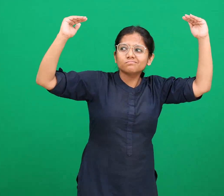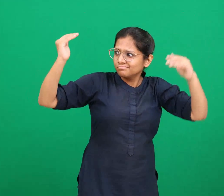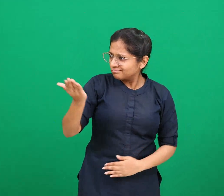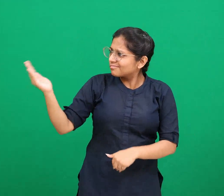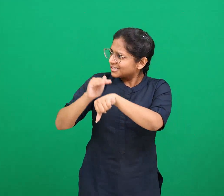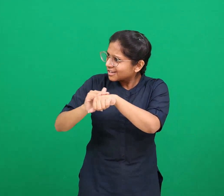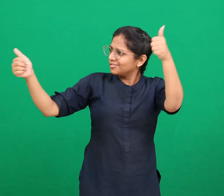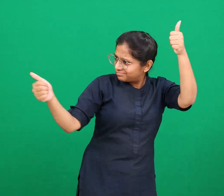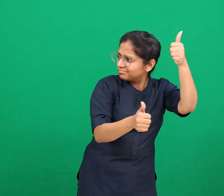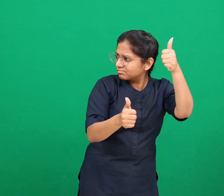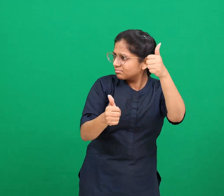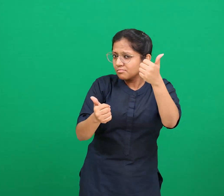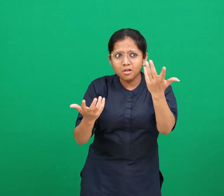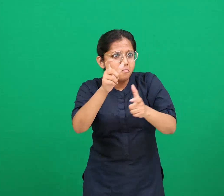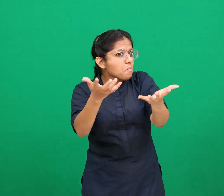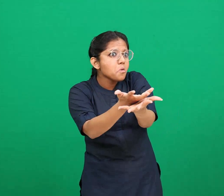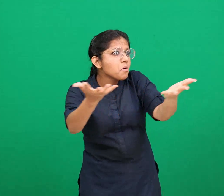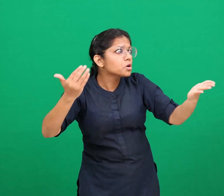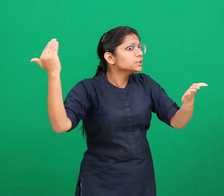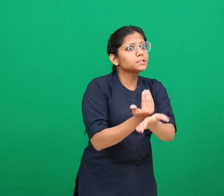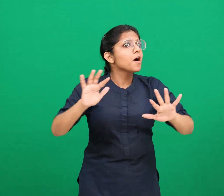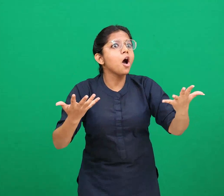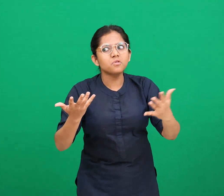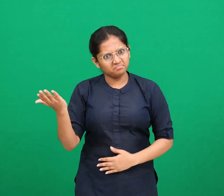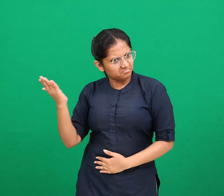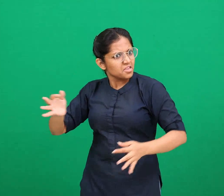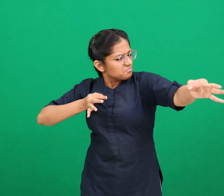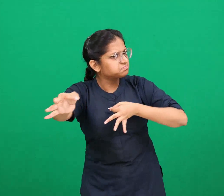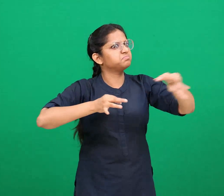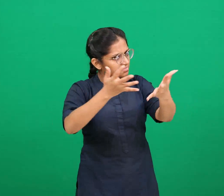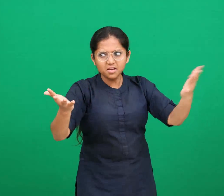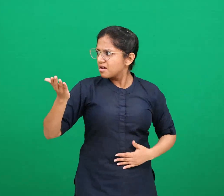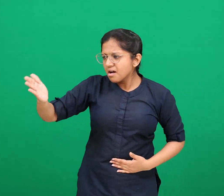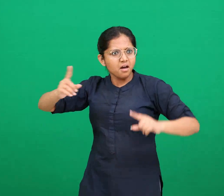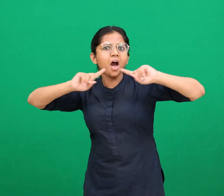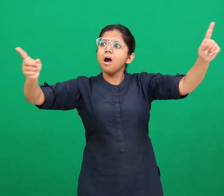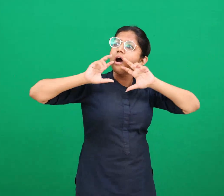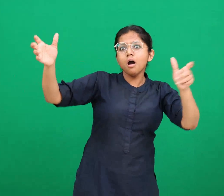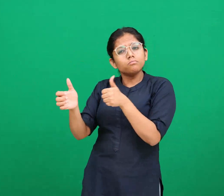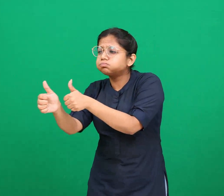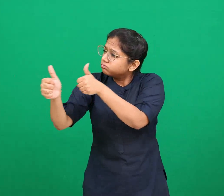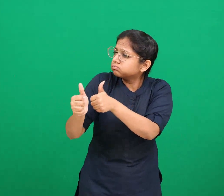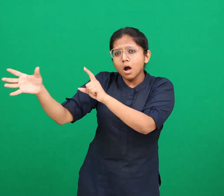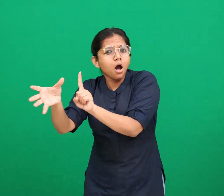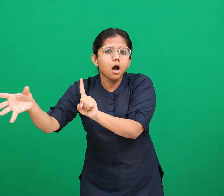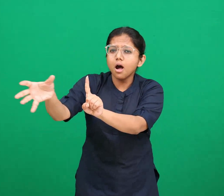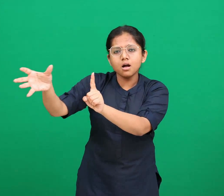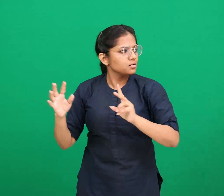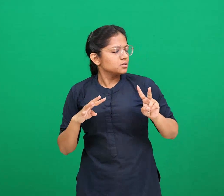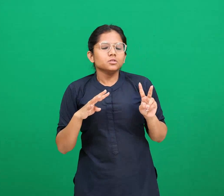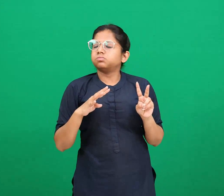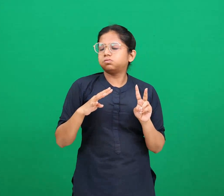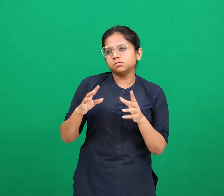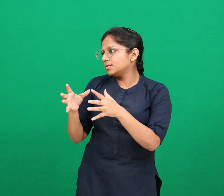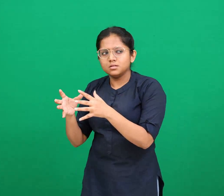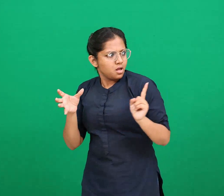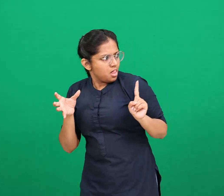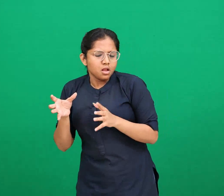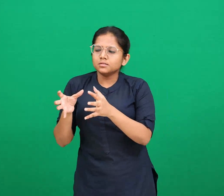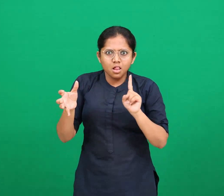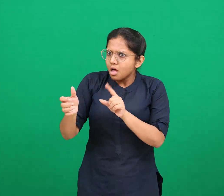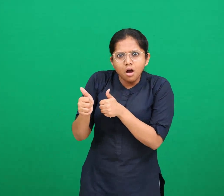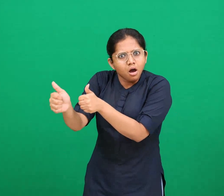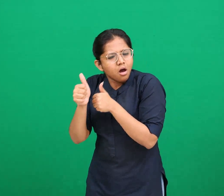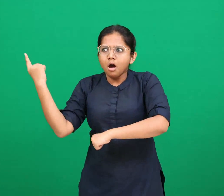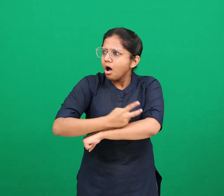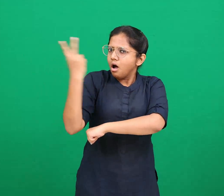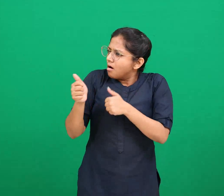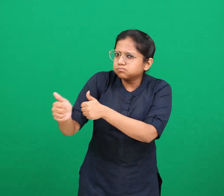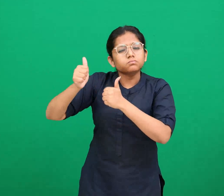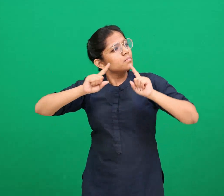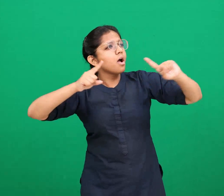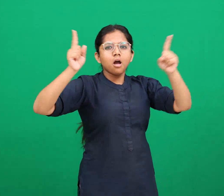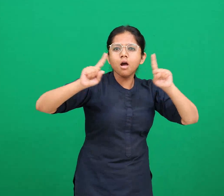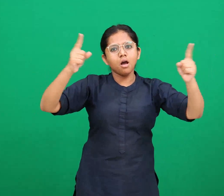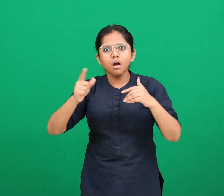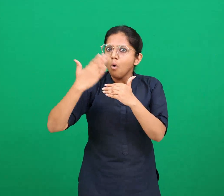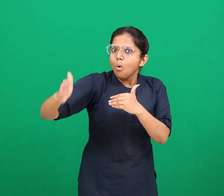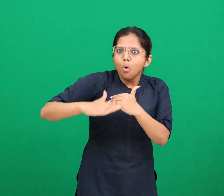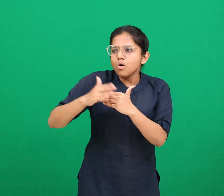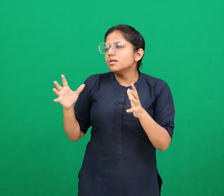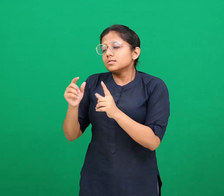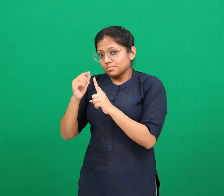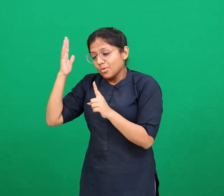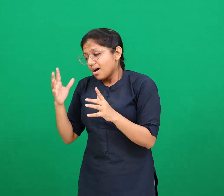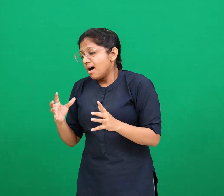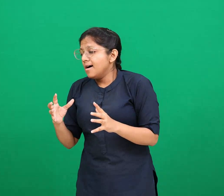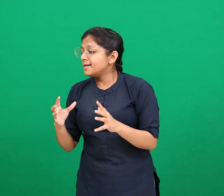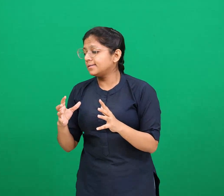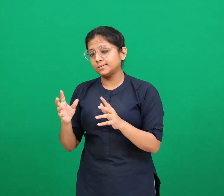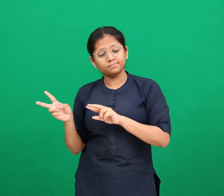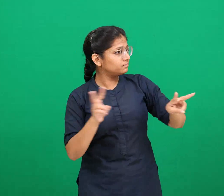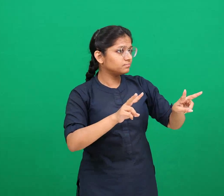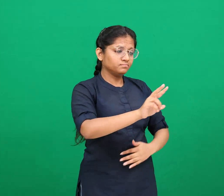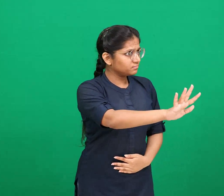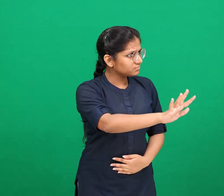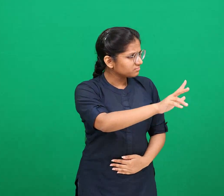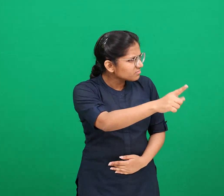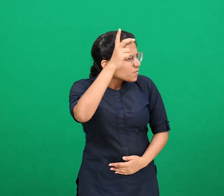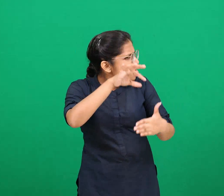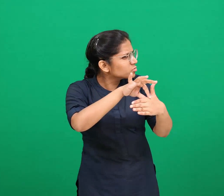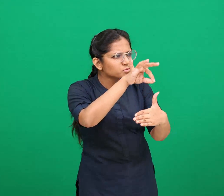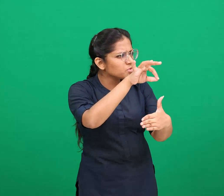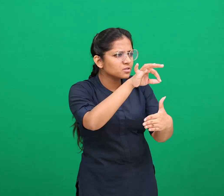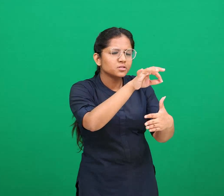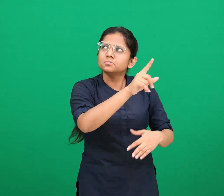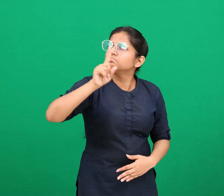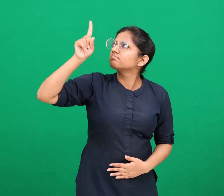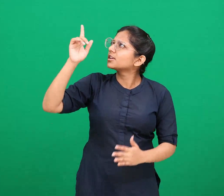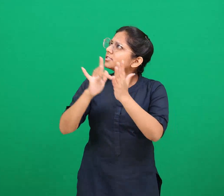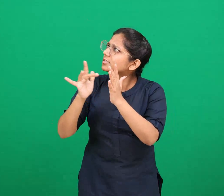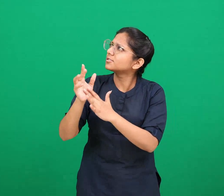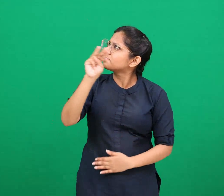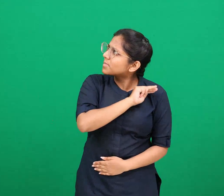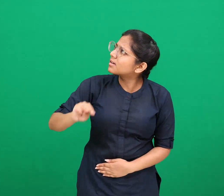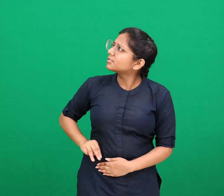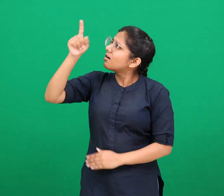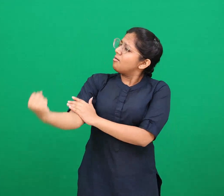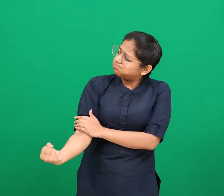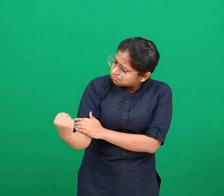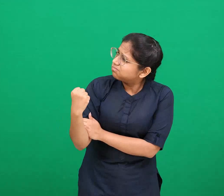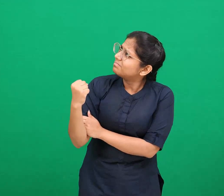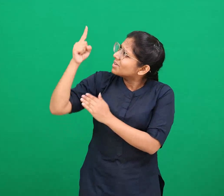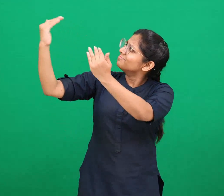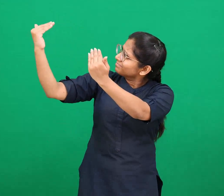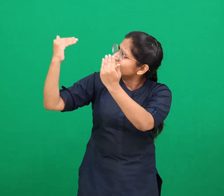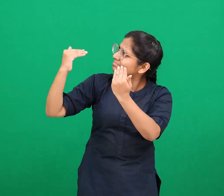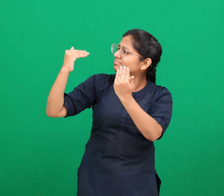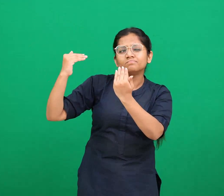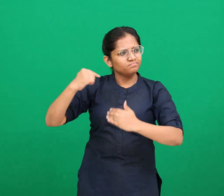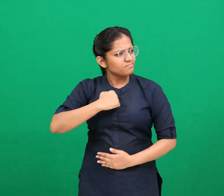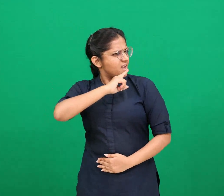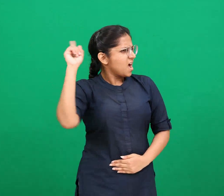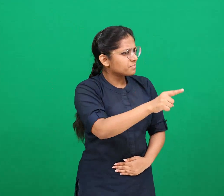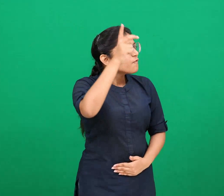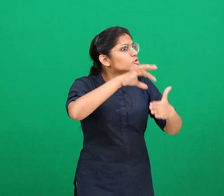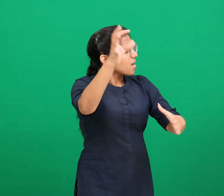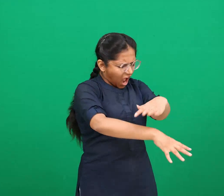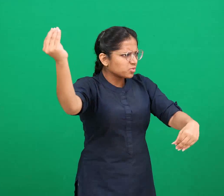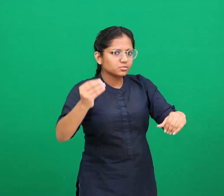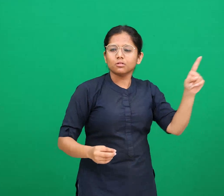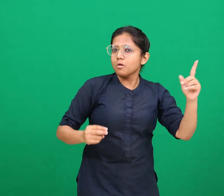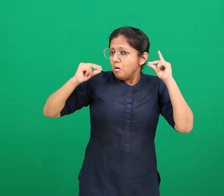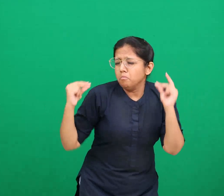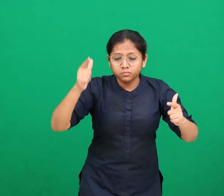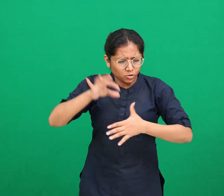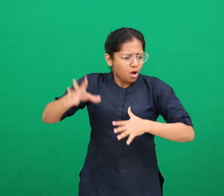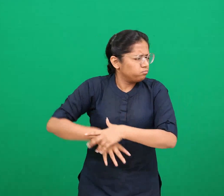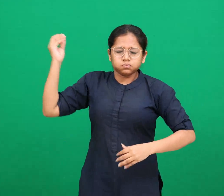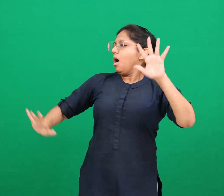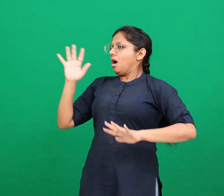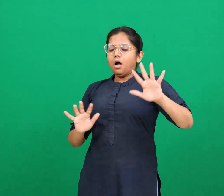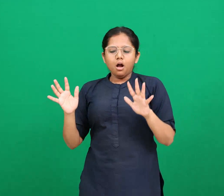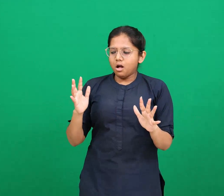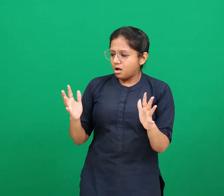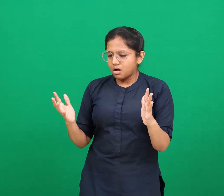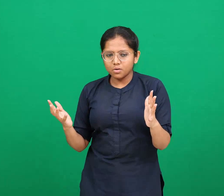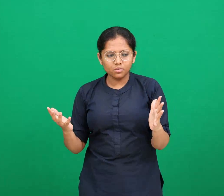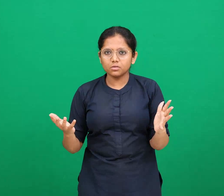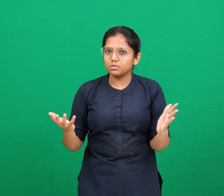Eventually Paul grew so aggravated that he turned and said to the spirit, "In the name of Jesus Christ I command you to come out of her!" And the spirit left her at that very moment.